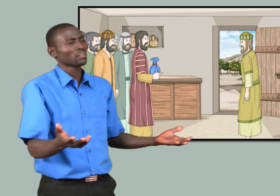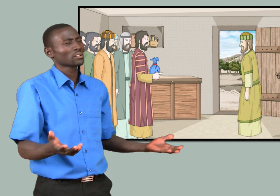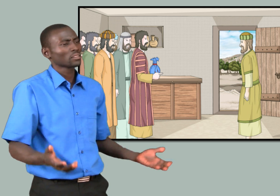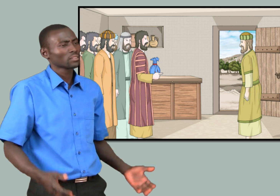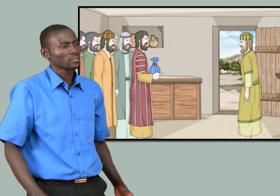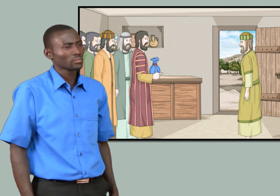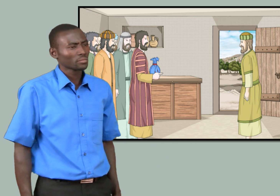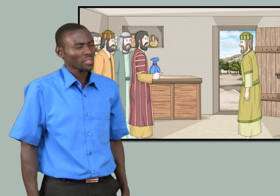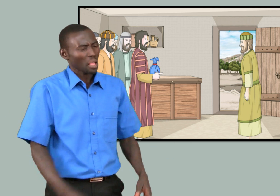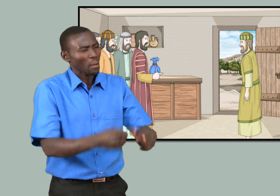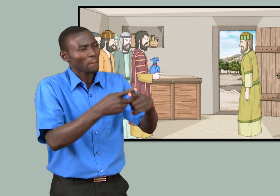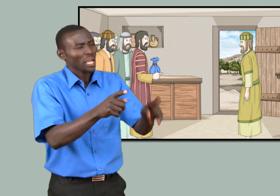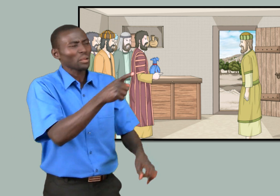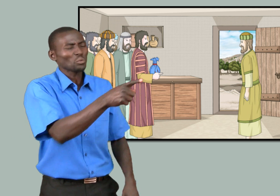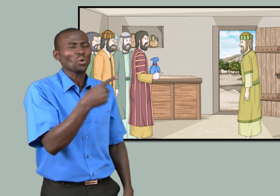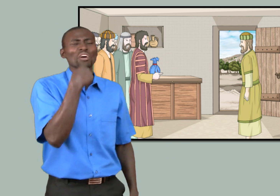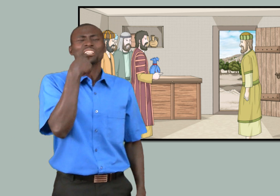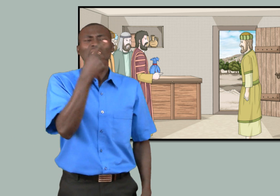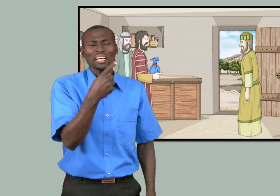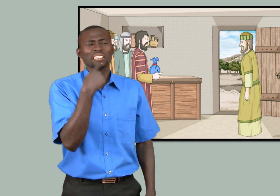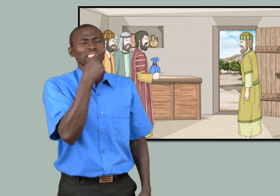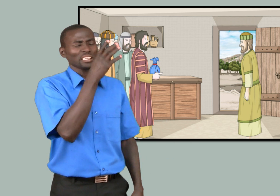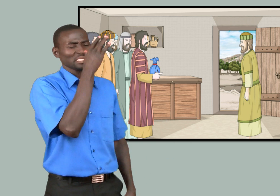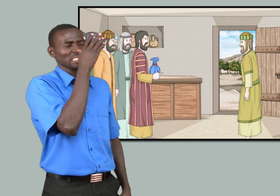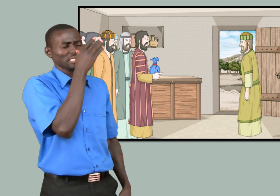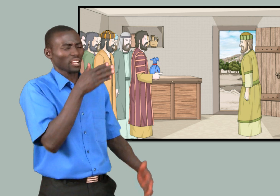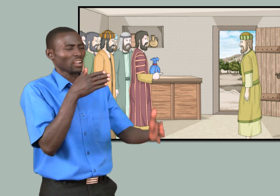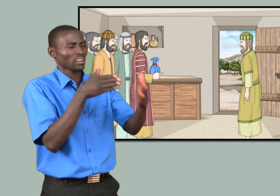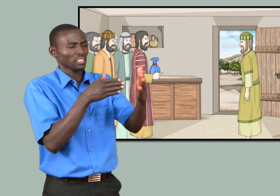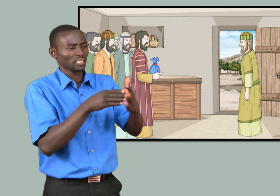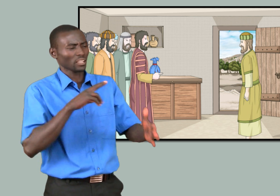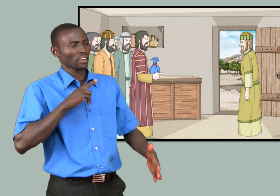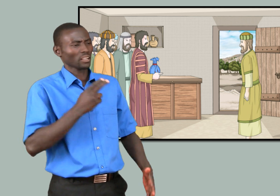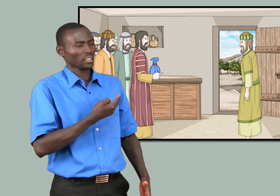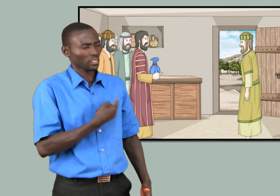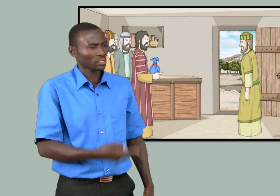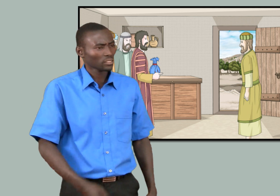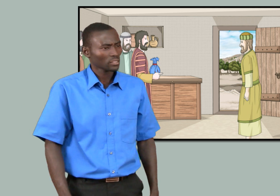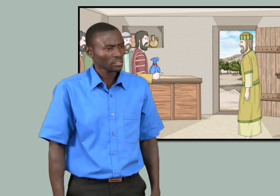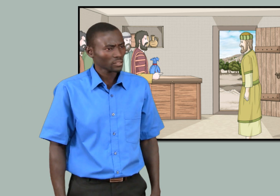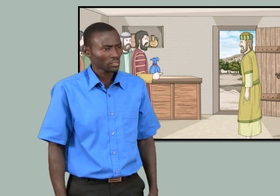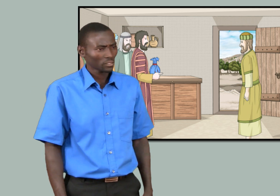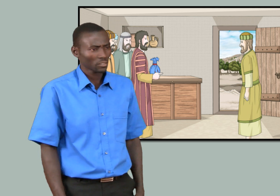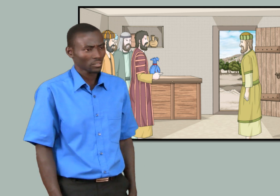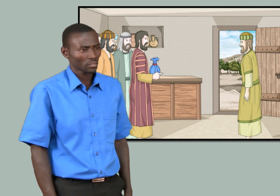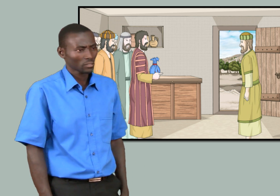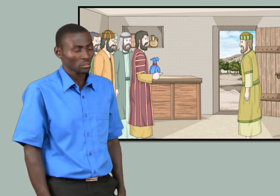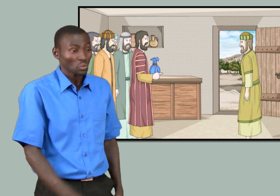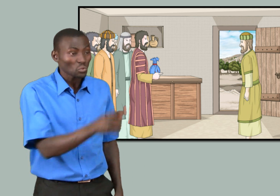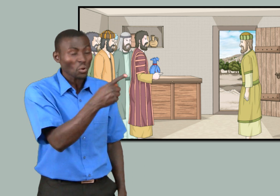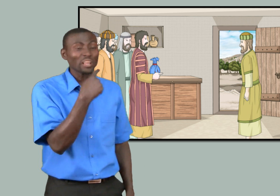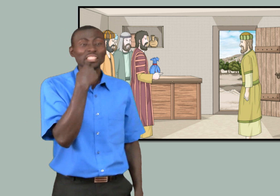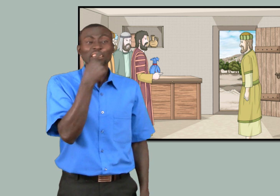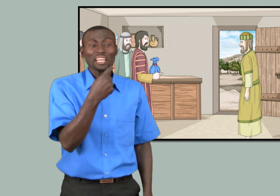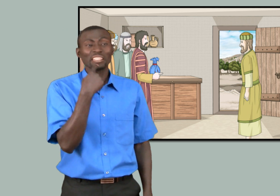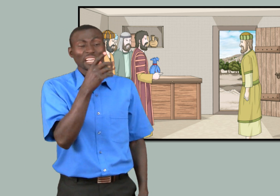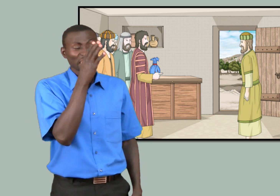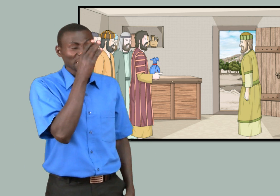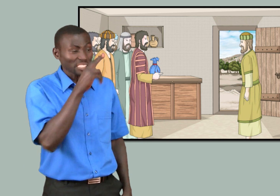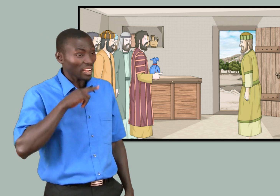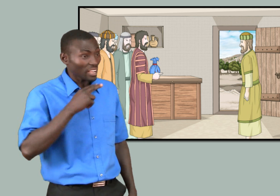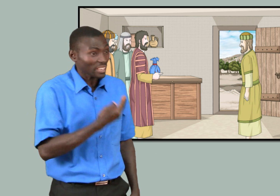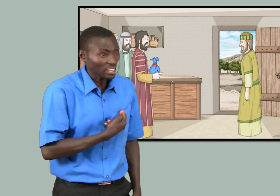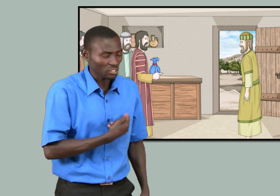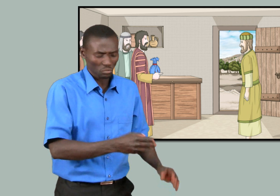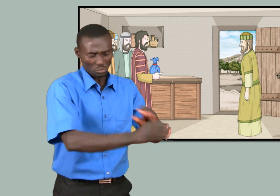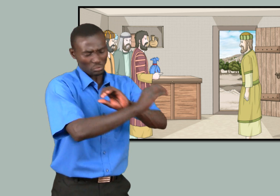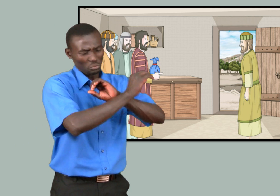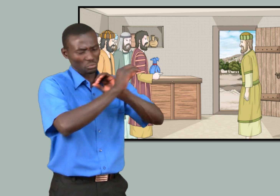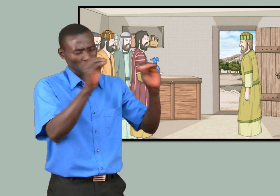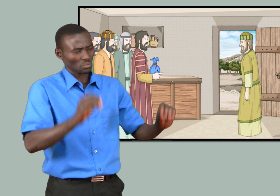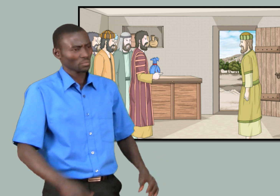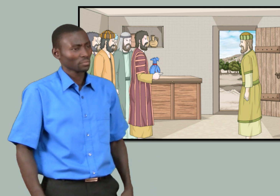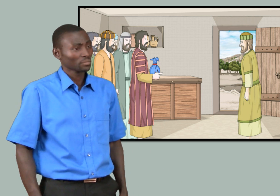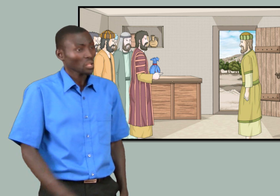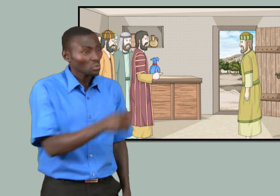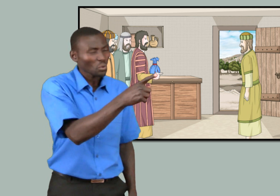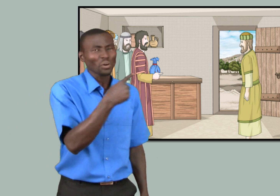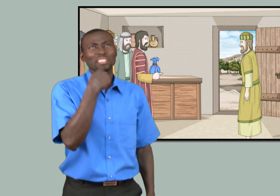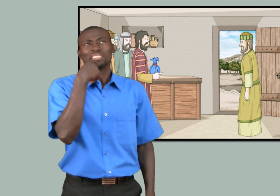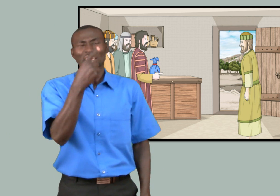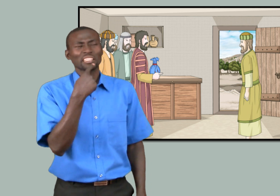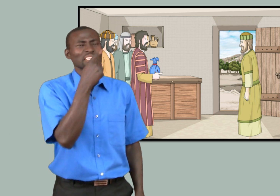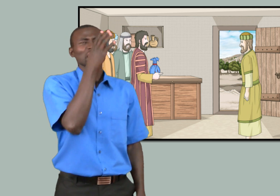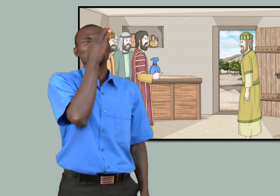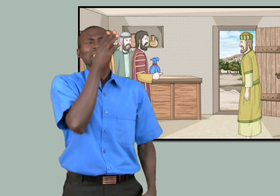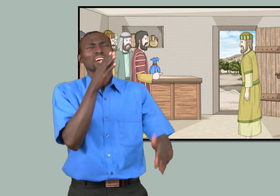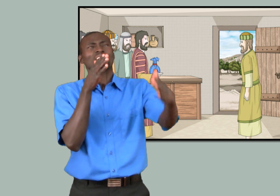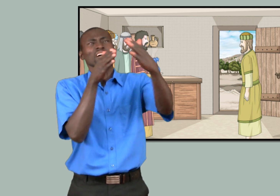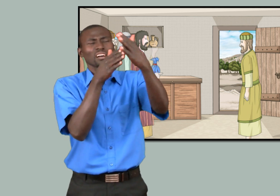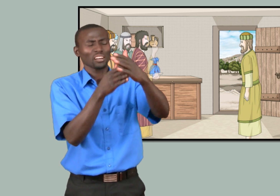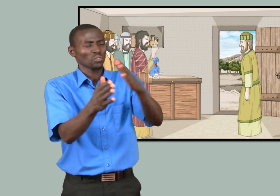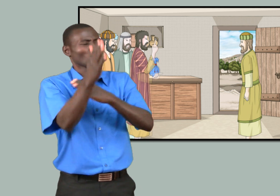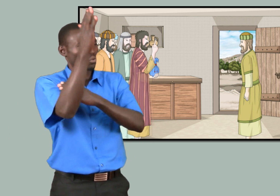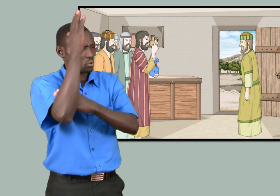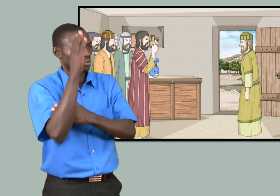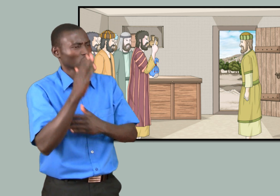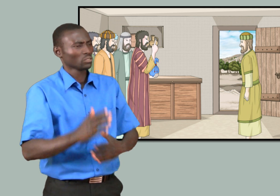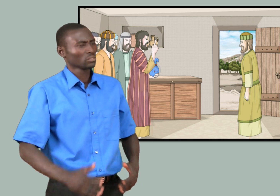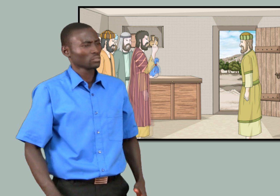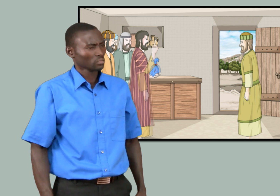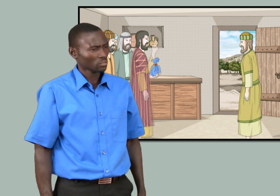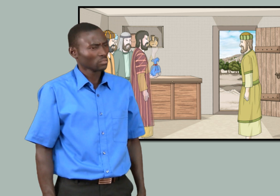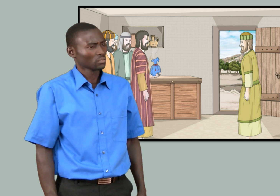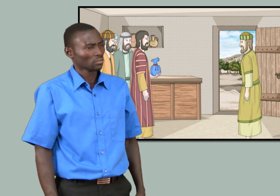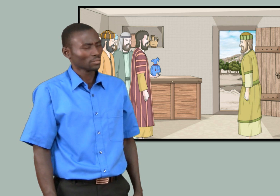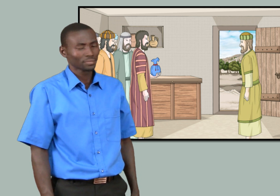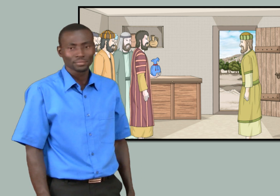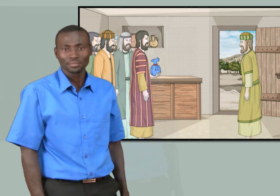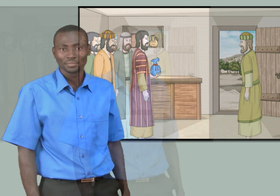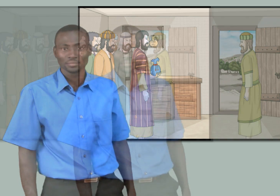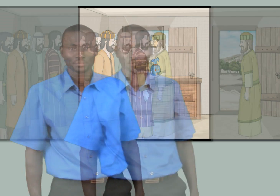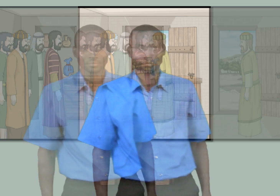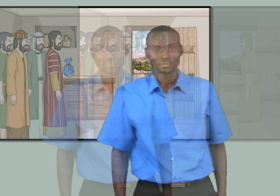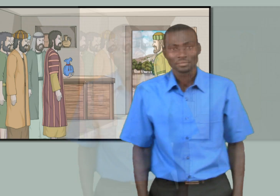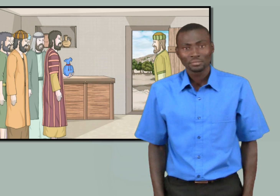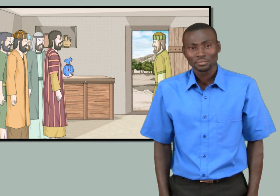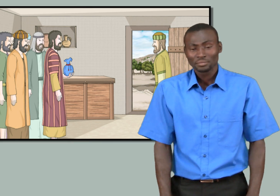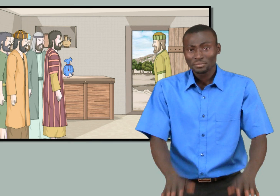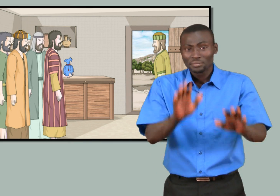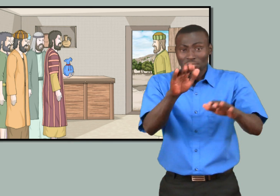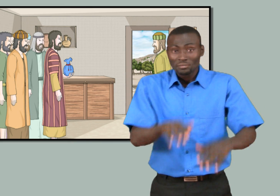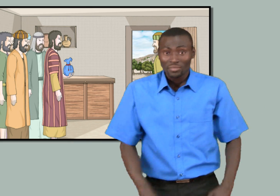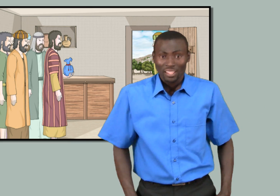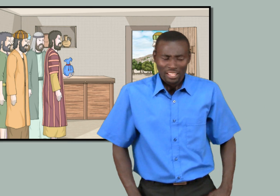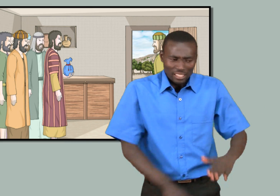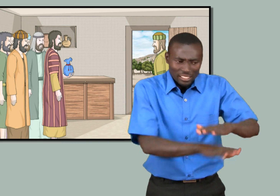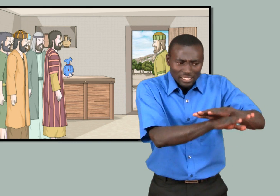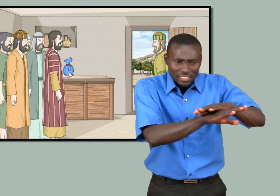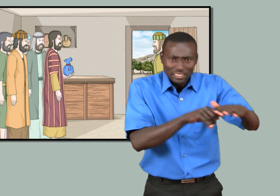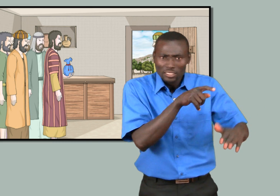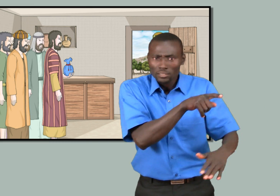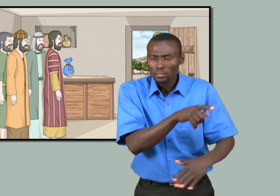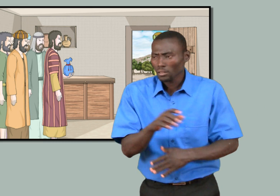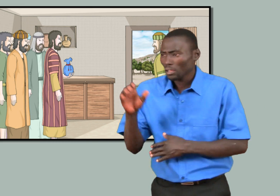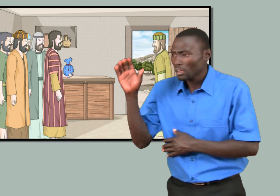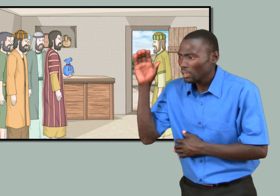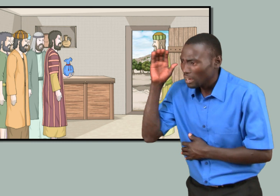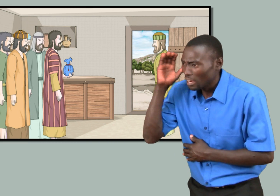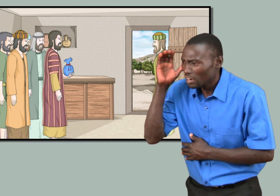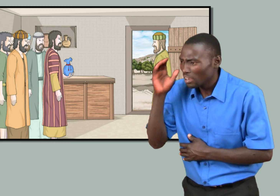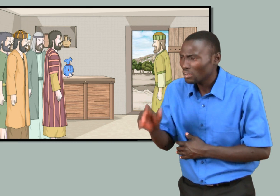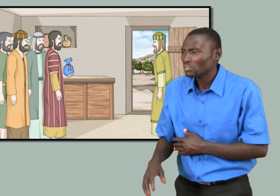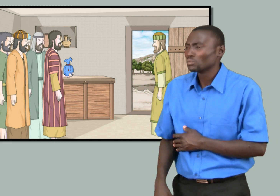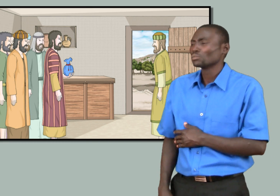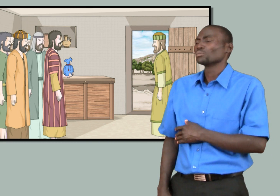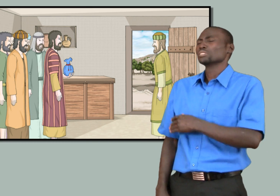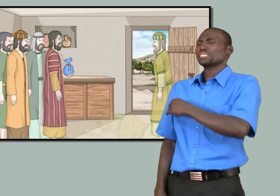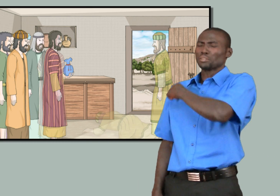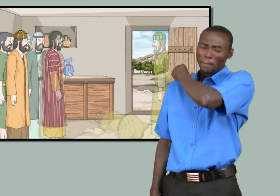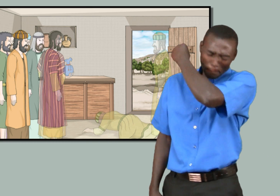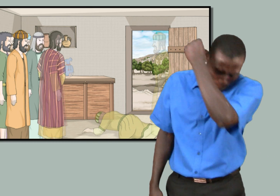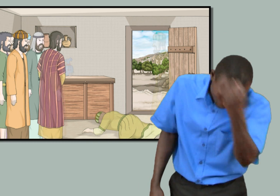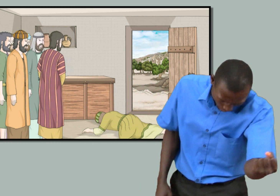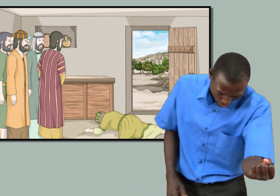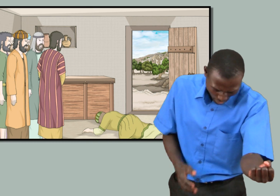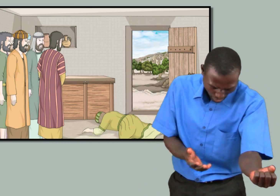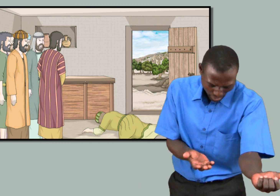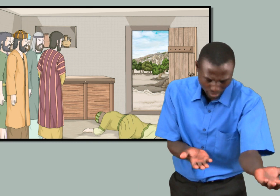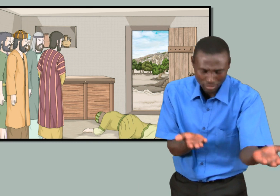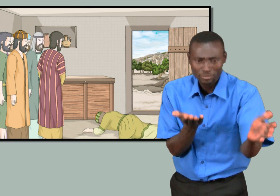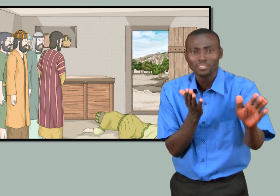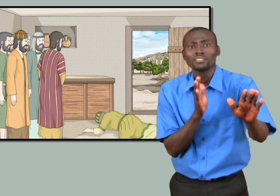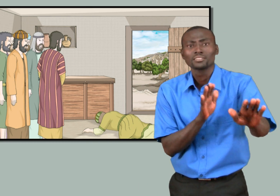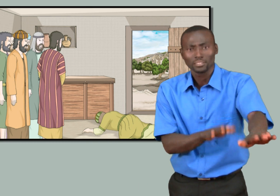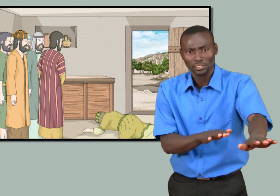How could you conceive such a deed in your heart? You have not lied to men, but to God!”